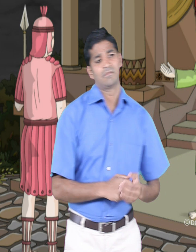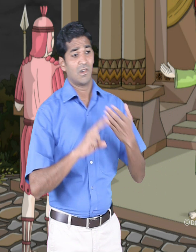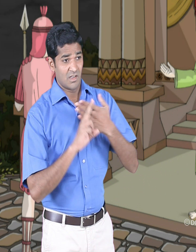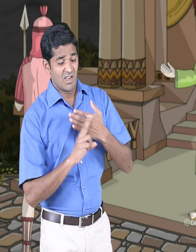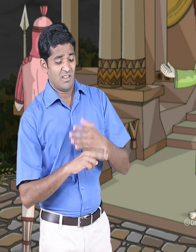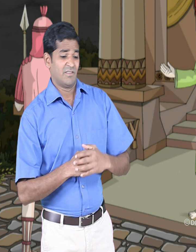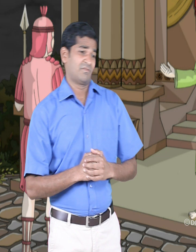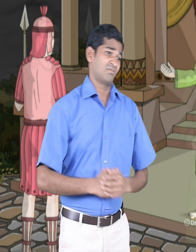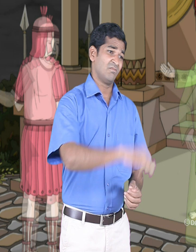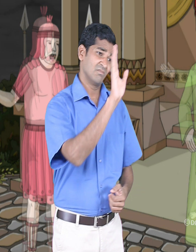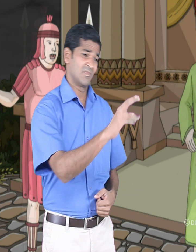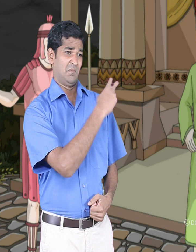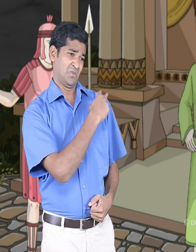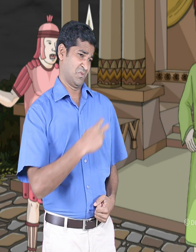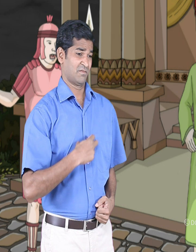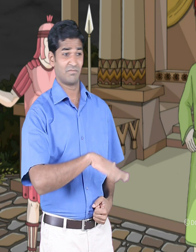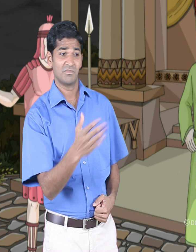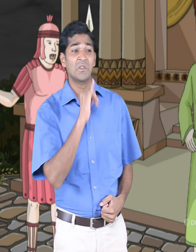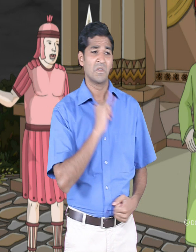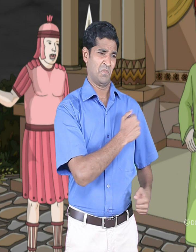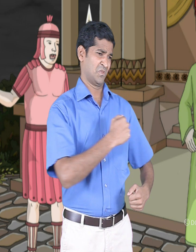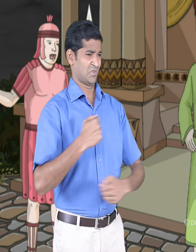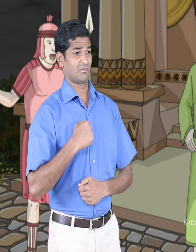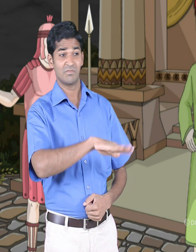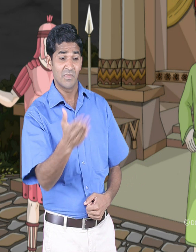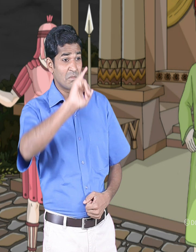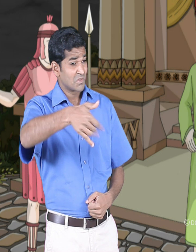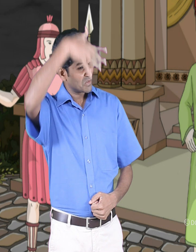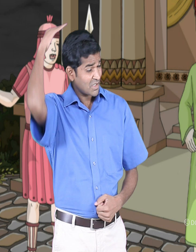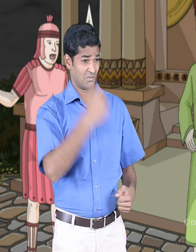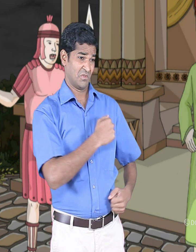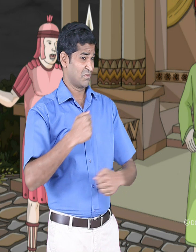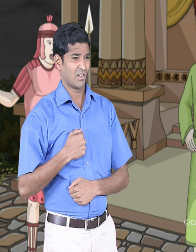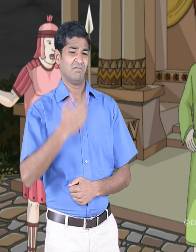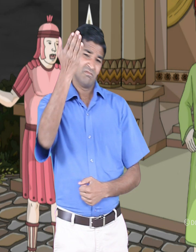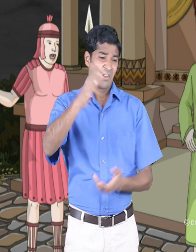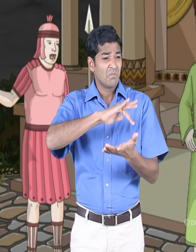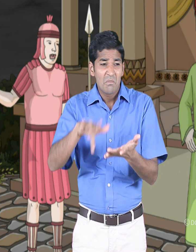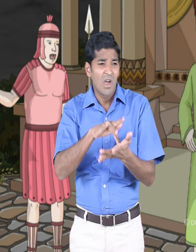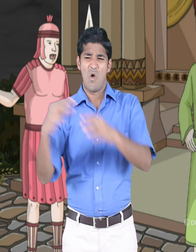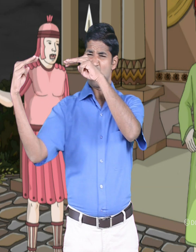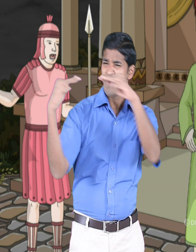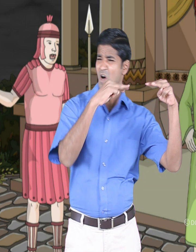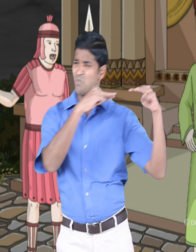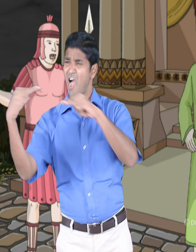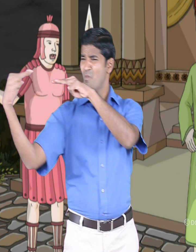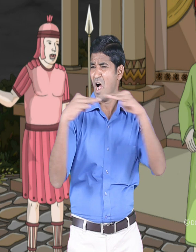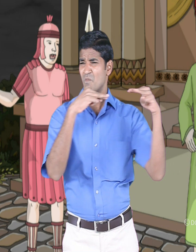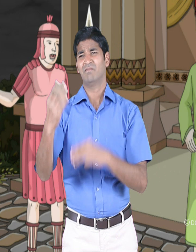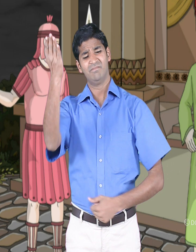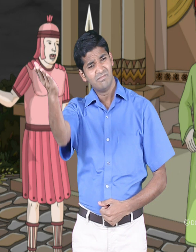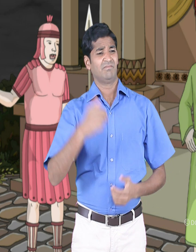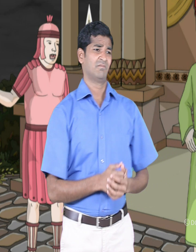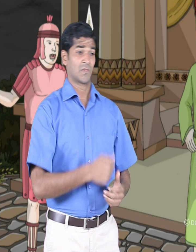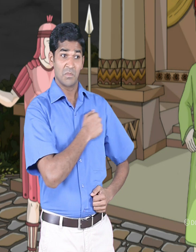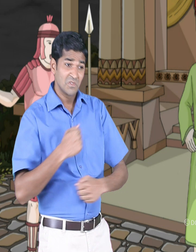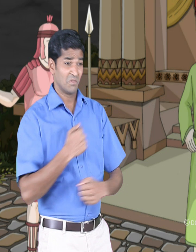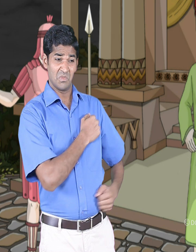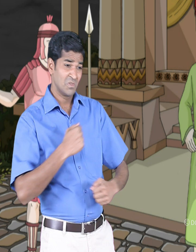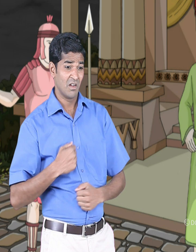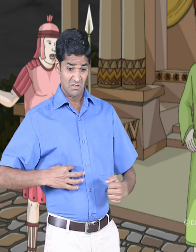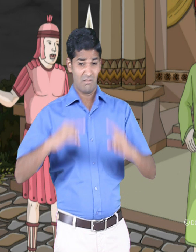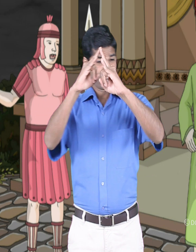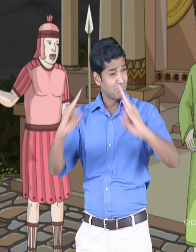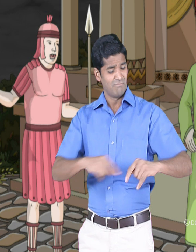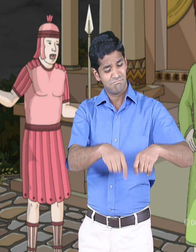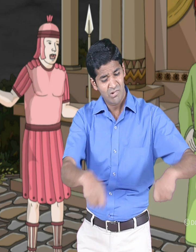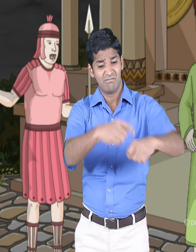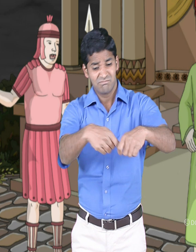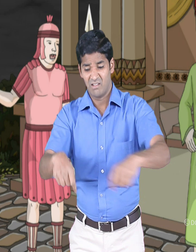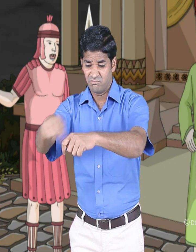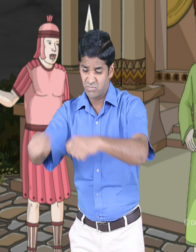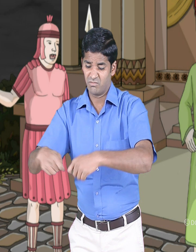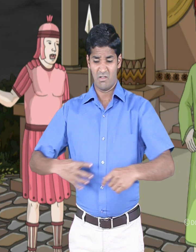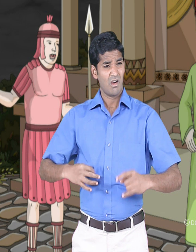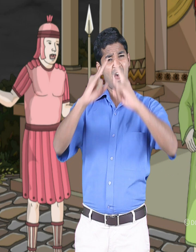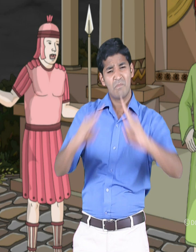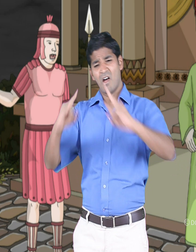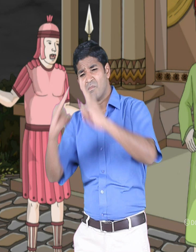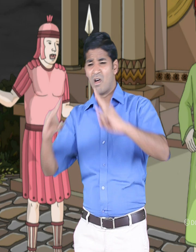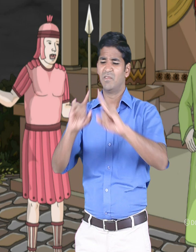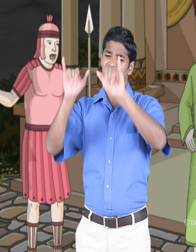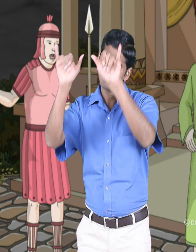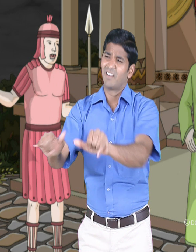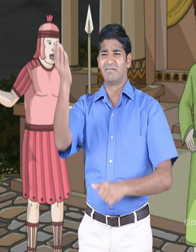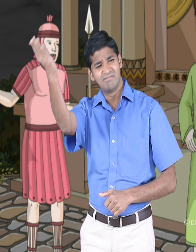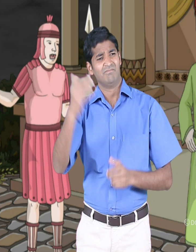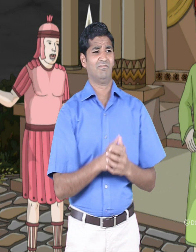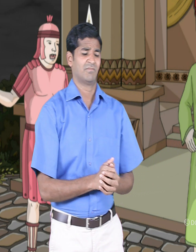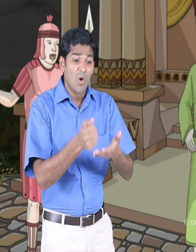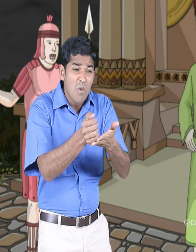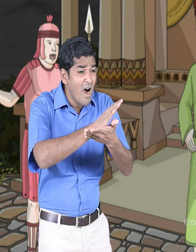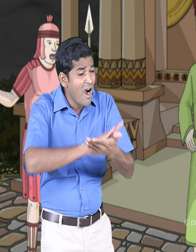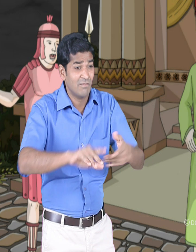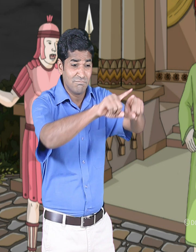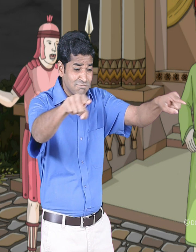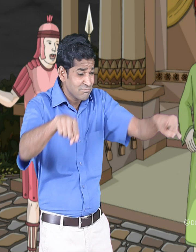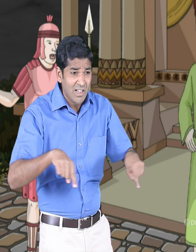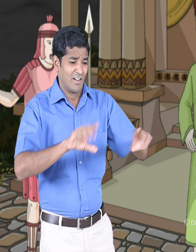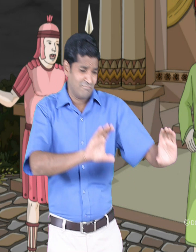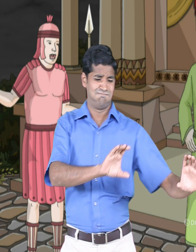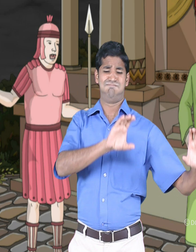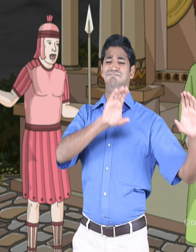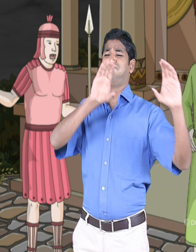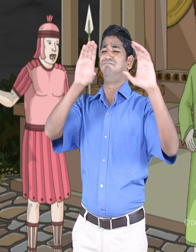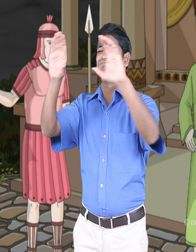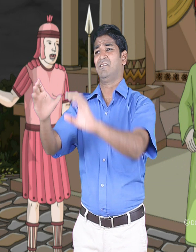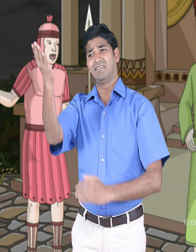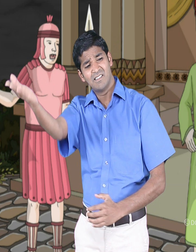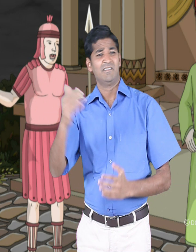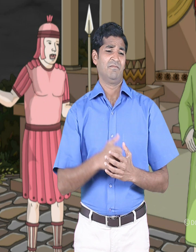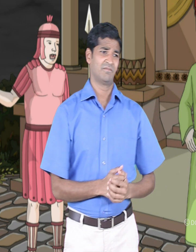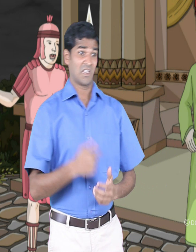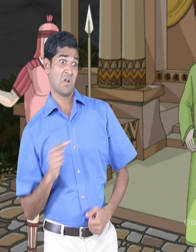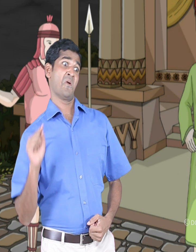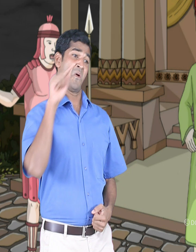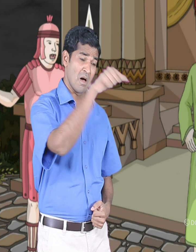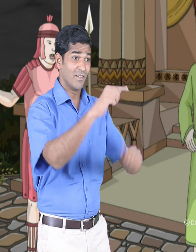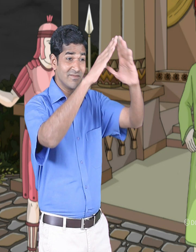Uriah answered, “The ark and Israel and Judah are dwelling in tents, and my master Joab and his soldiers are camped in the open field.